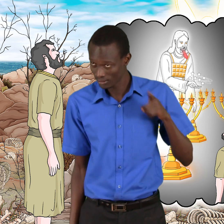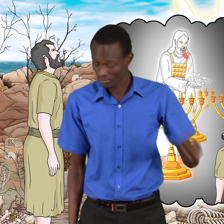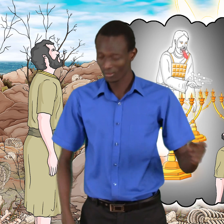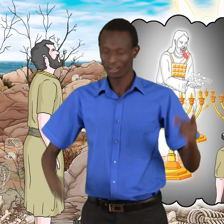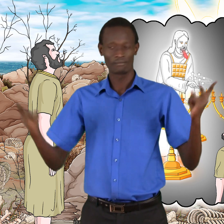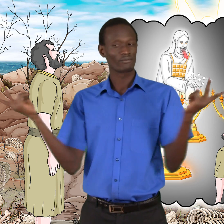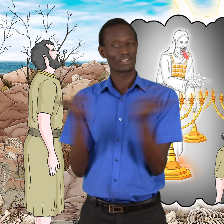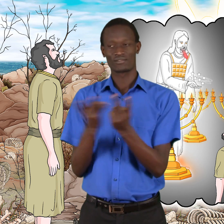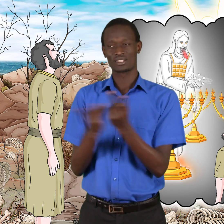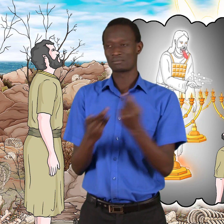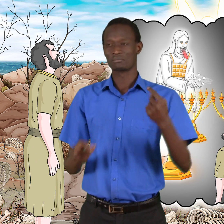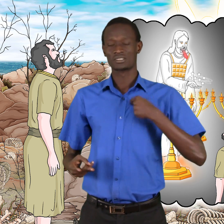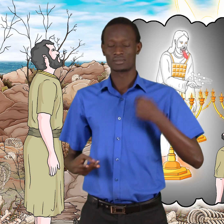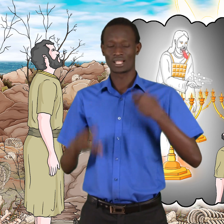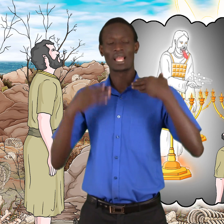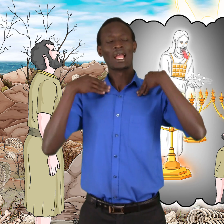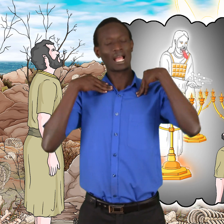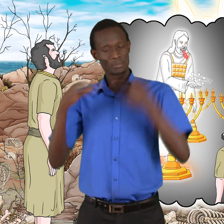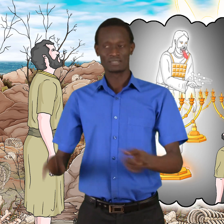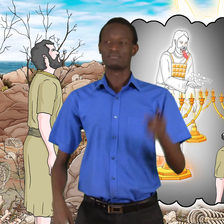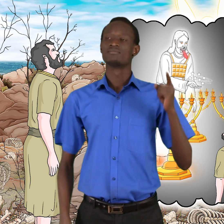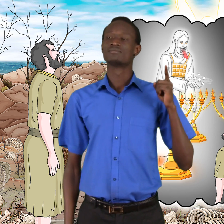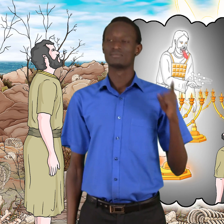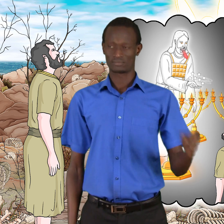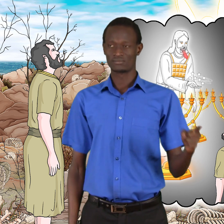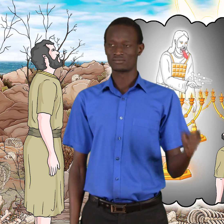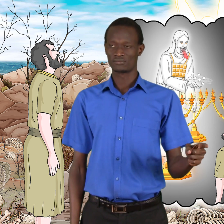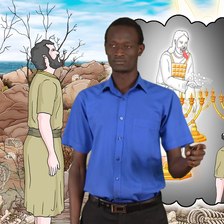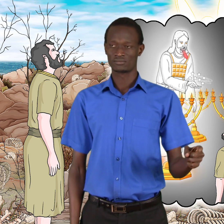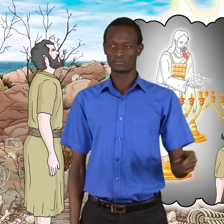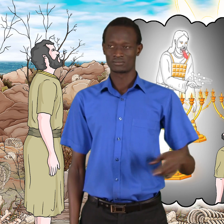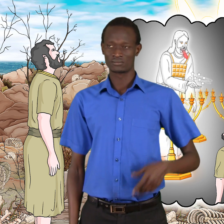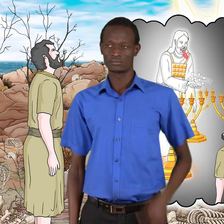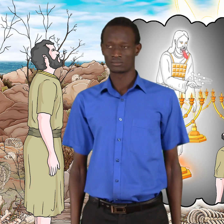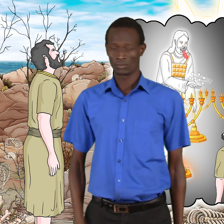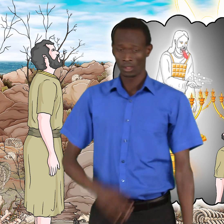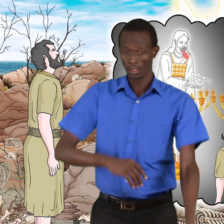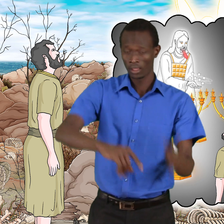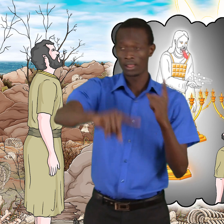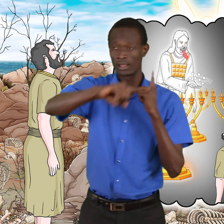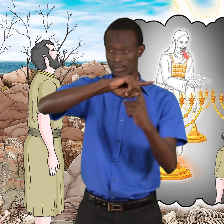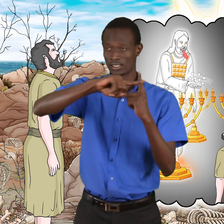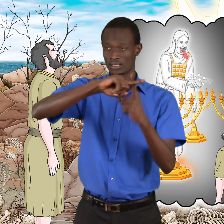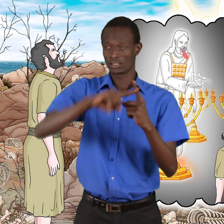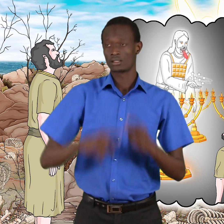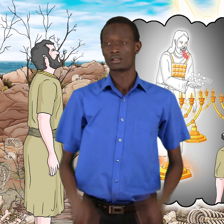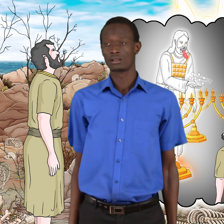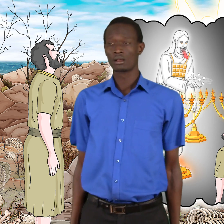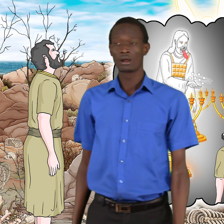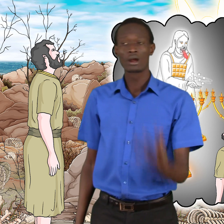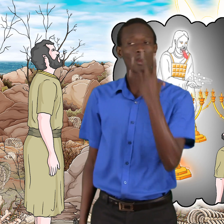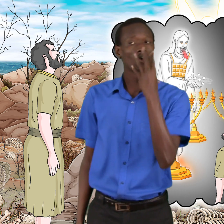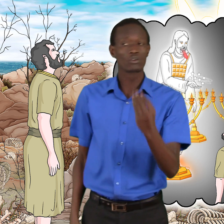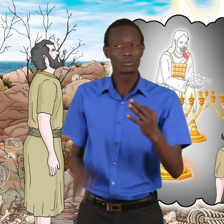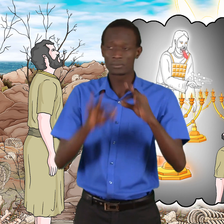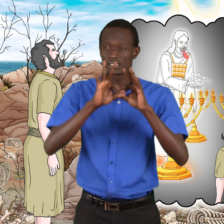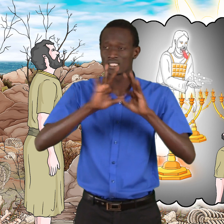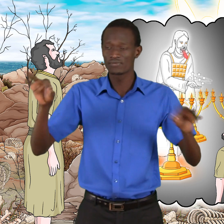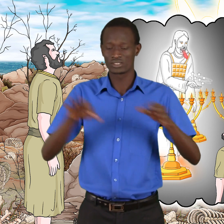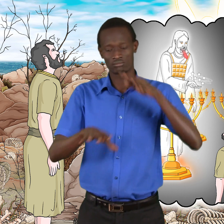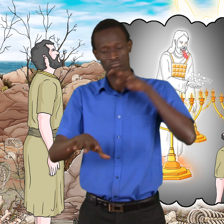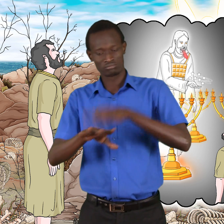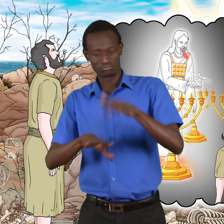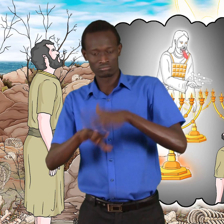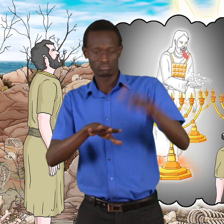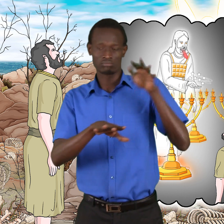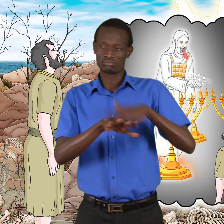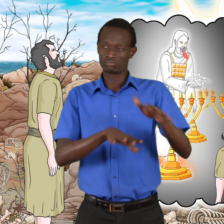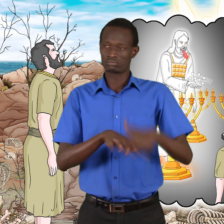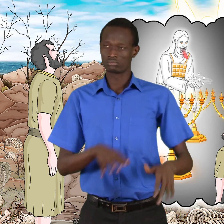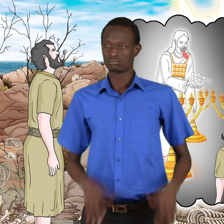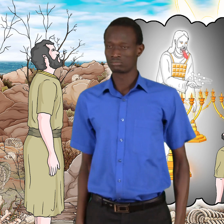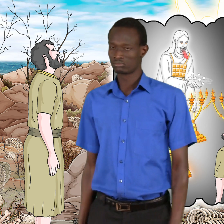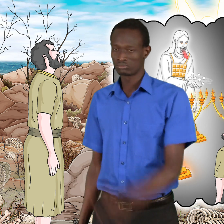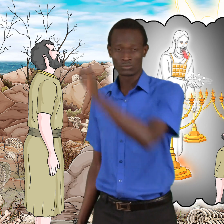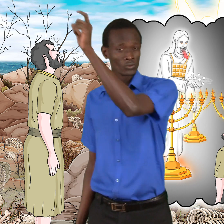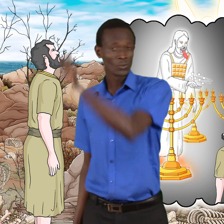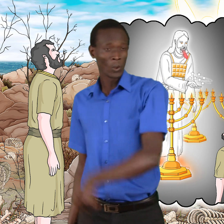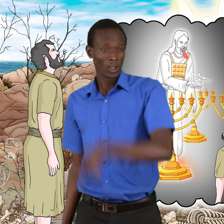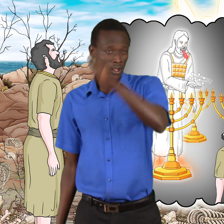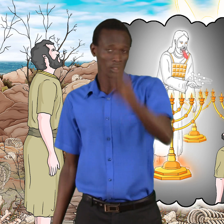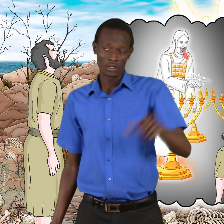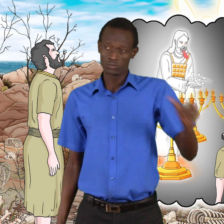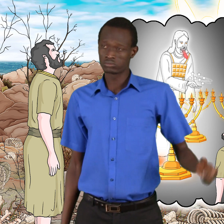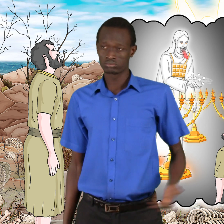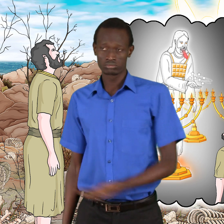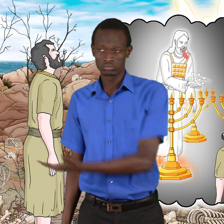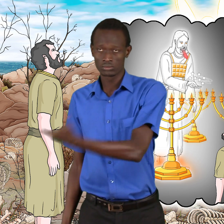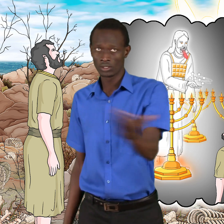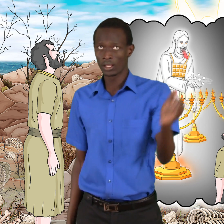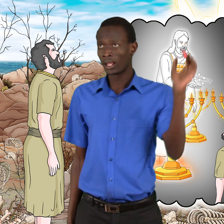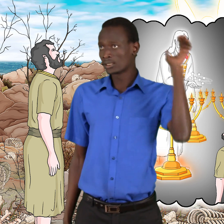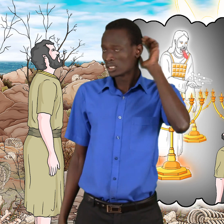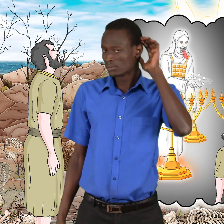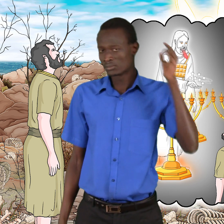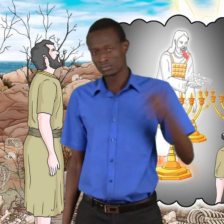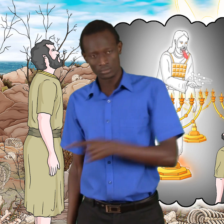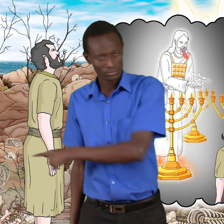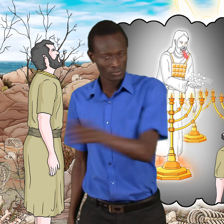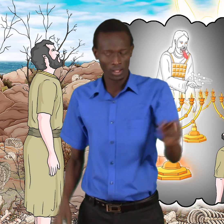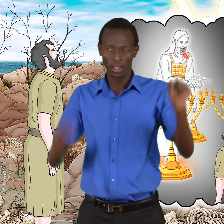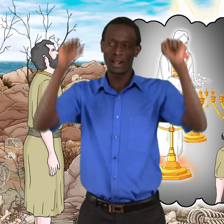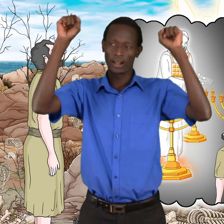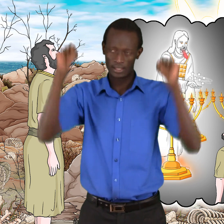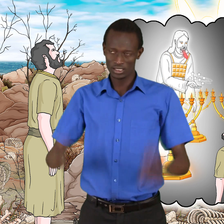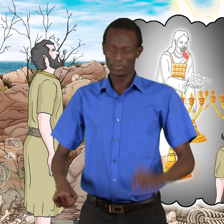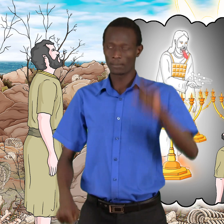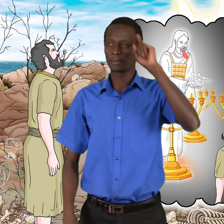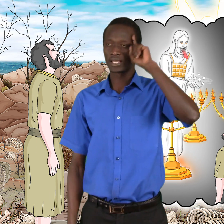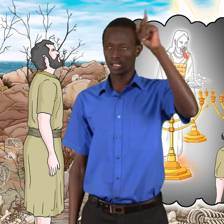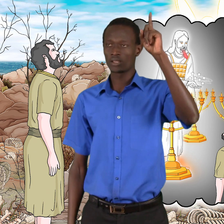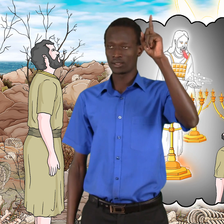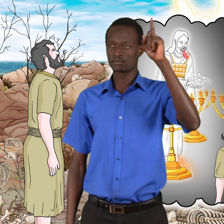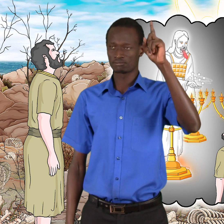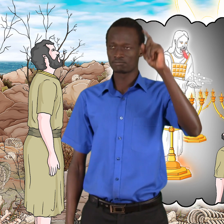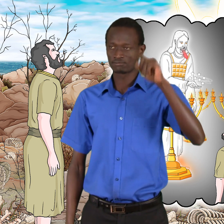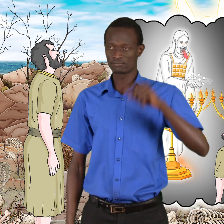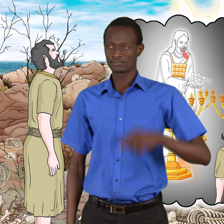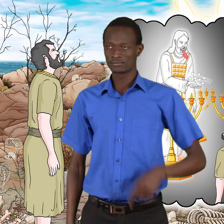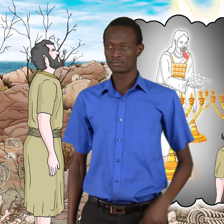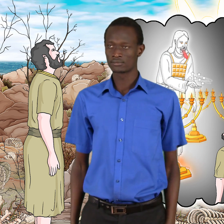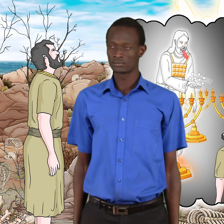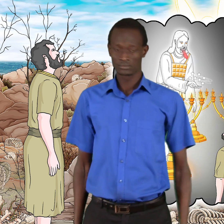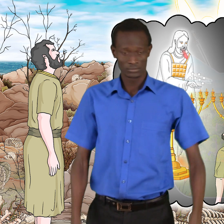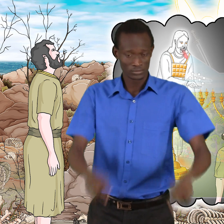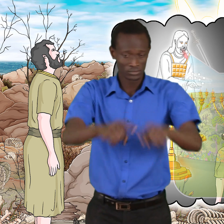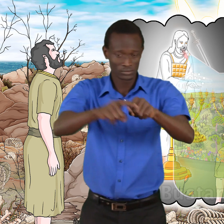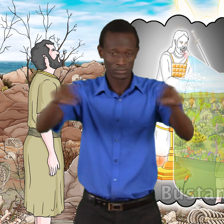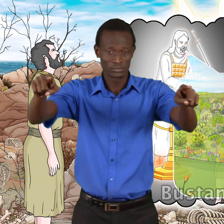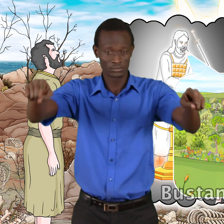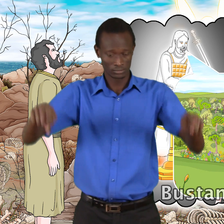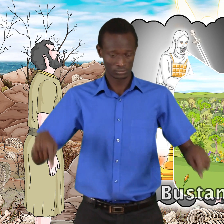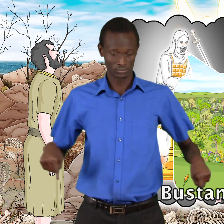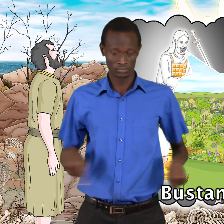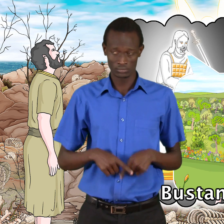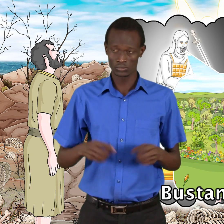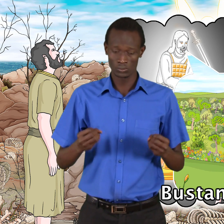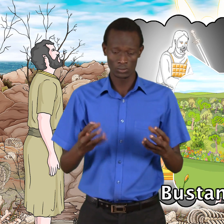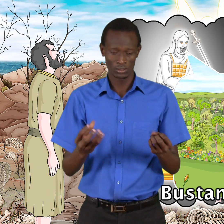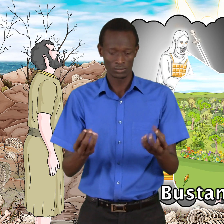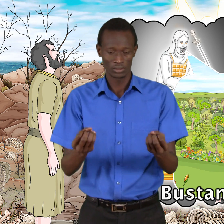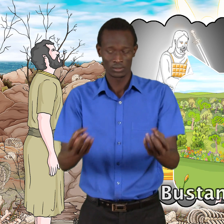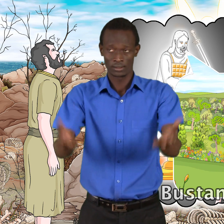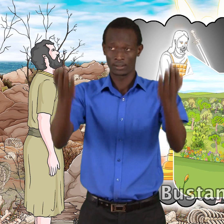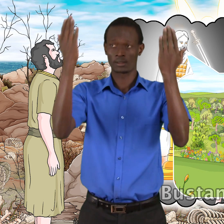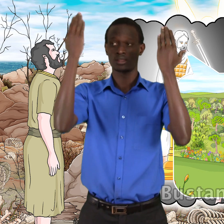He who has an ear, let him hear what the Spirit says to the churches.